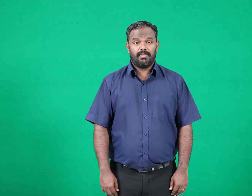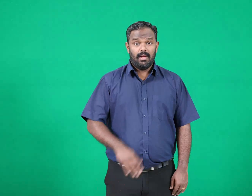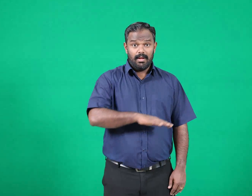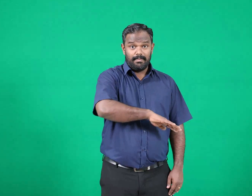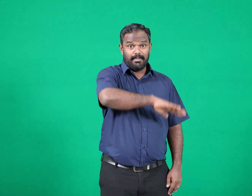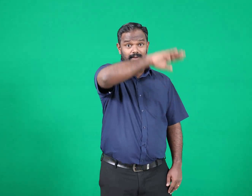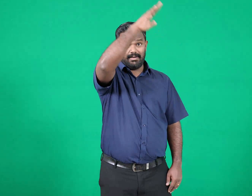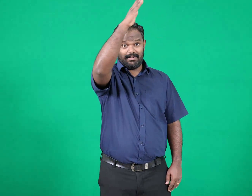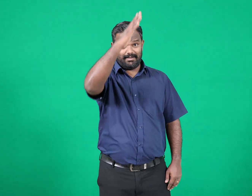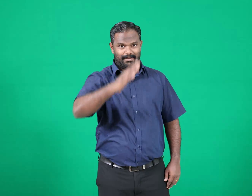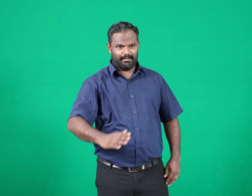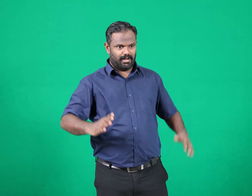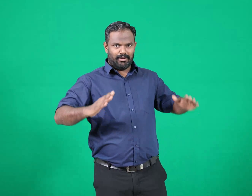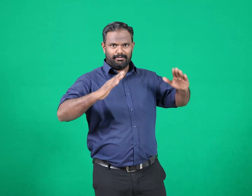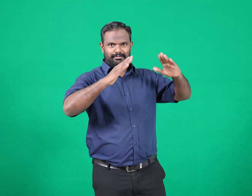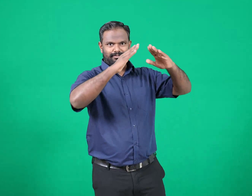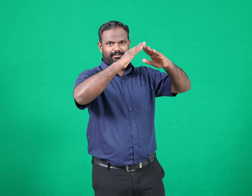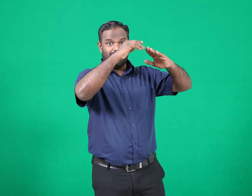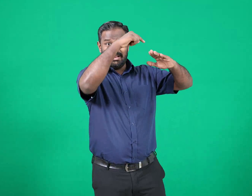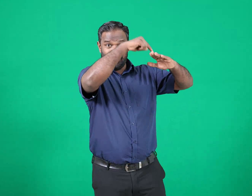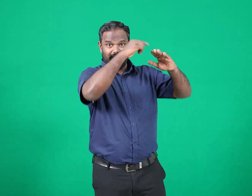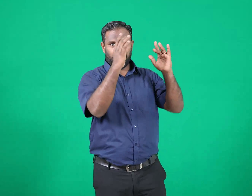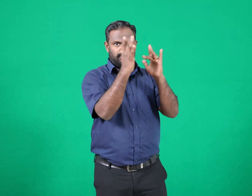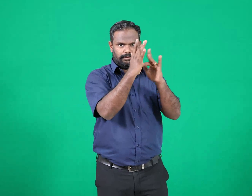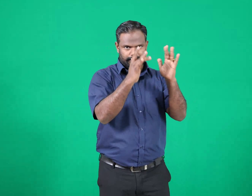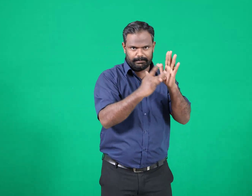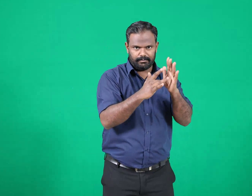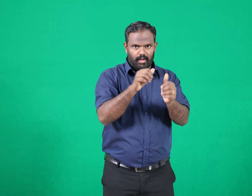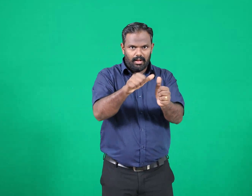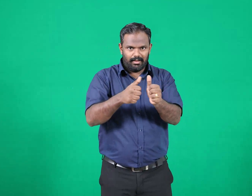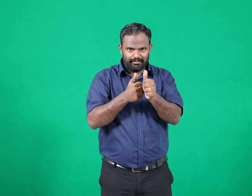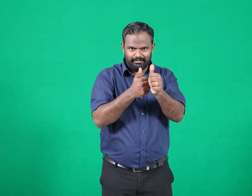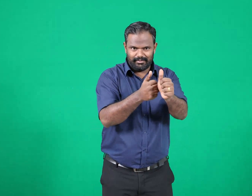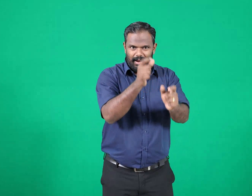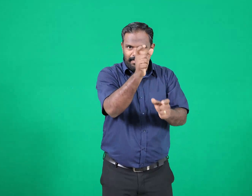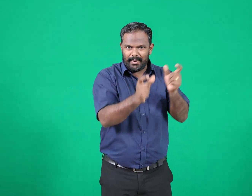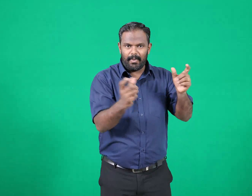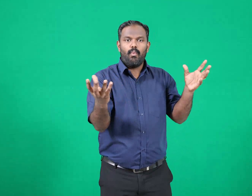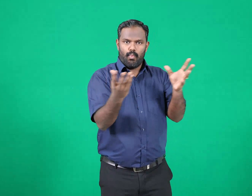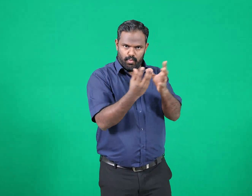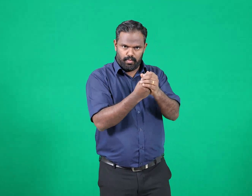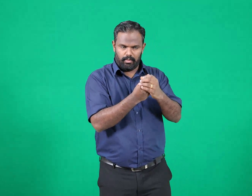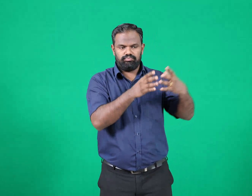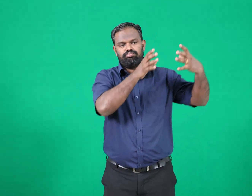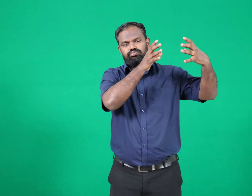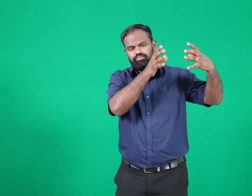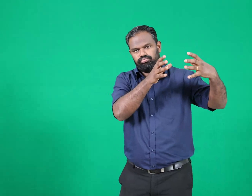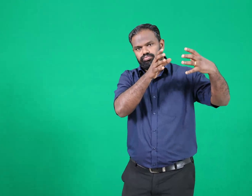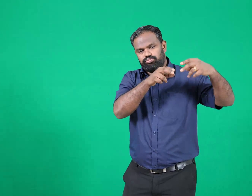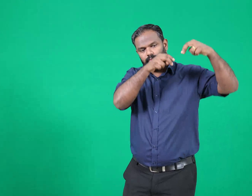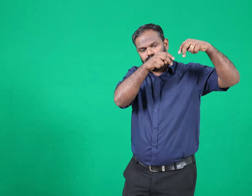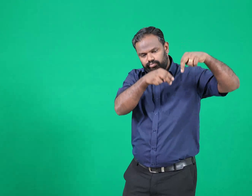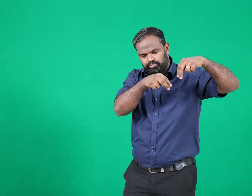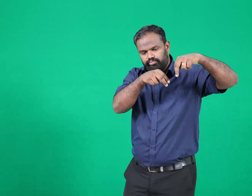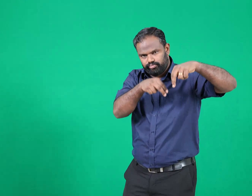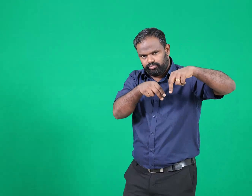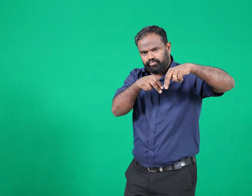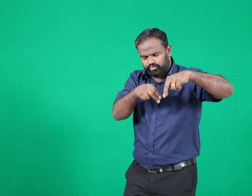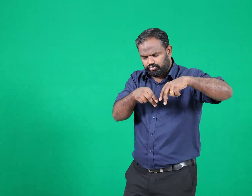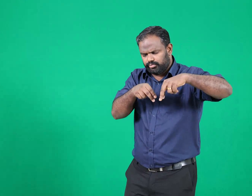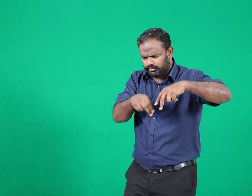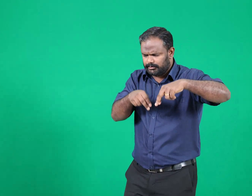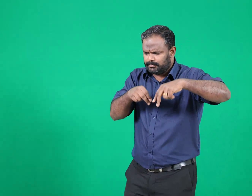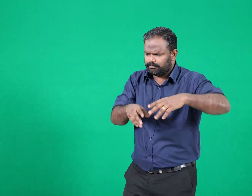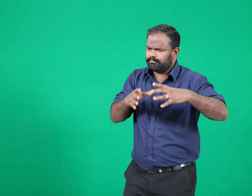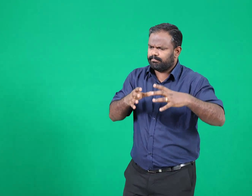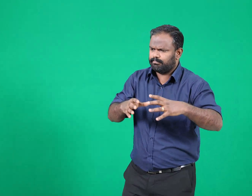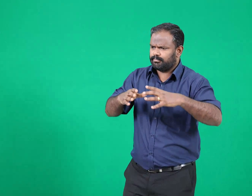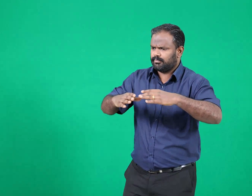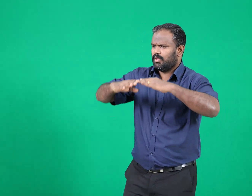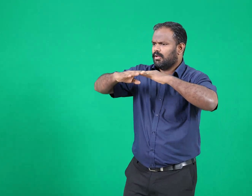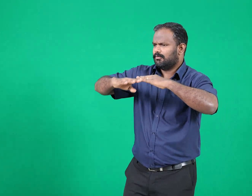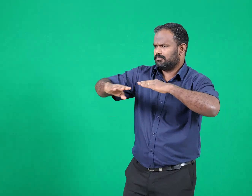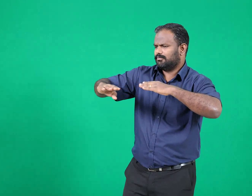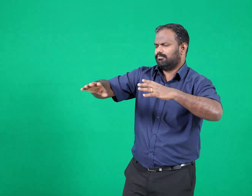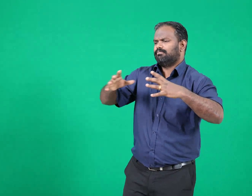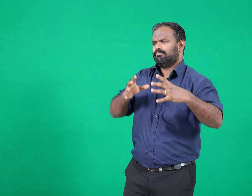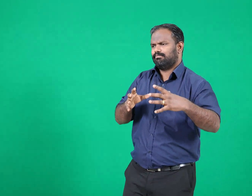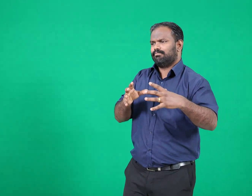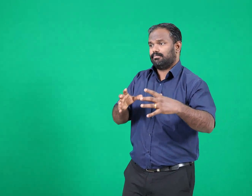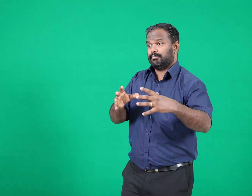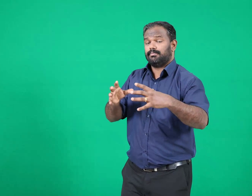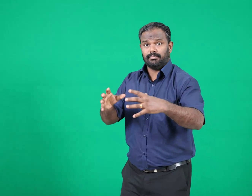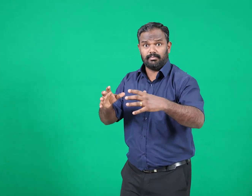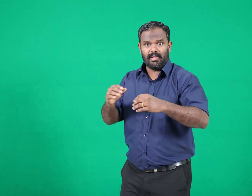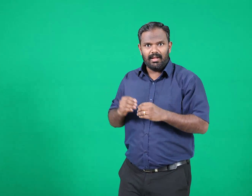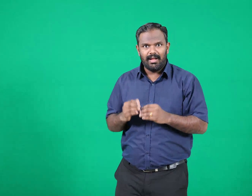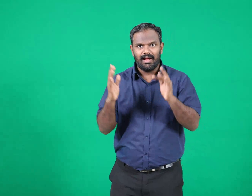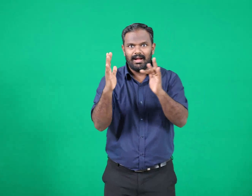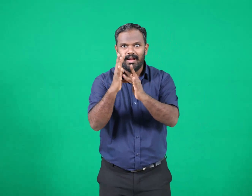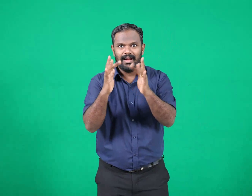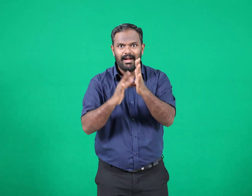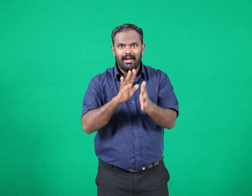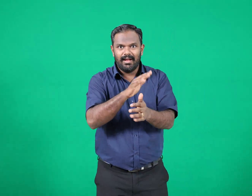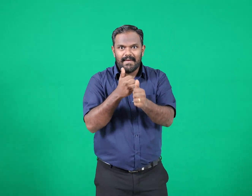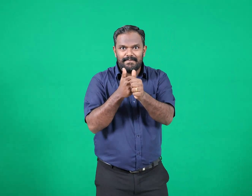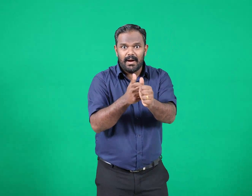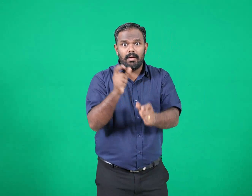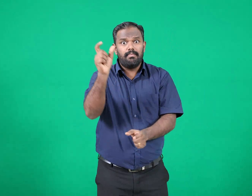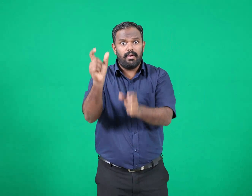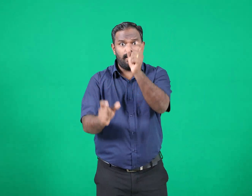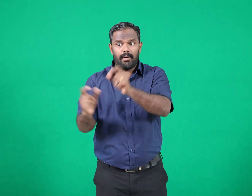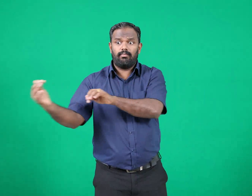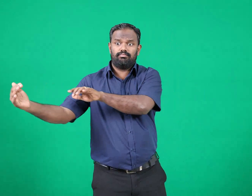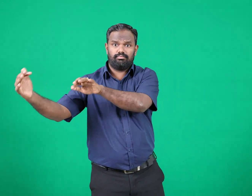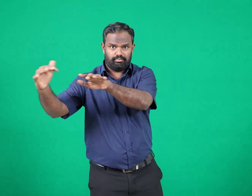Then Jesus came down with them and stood on a level place.